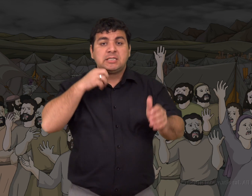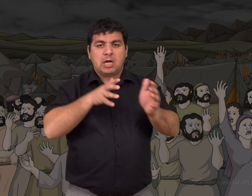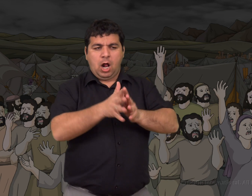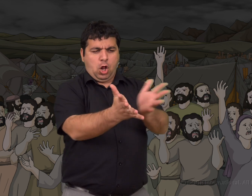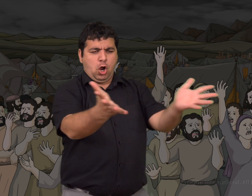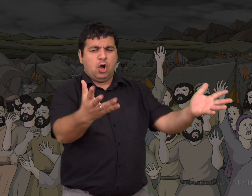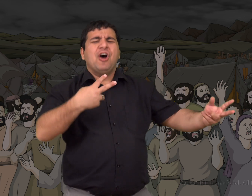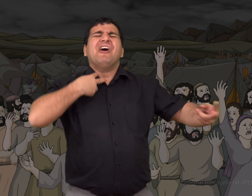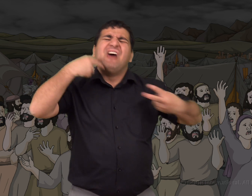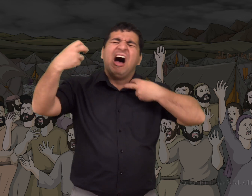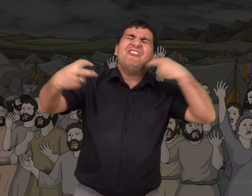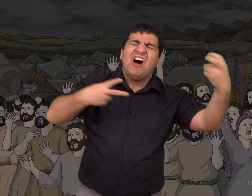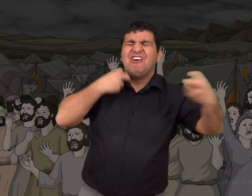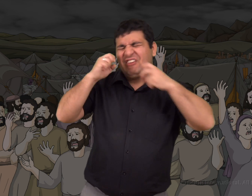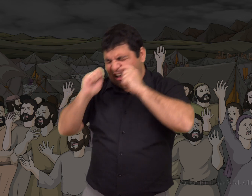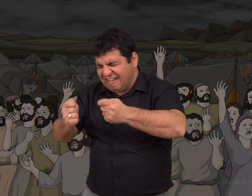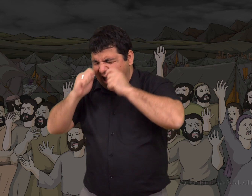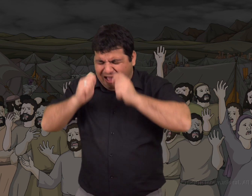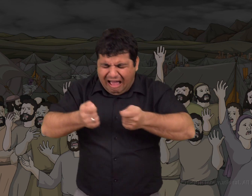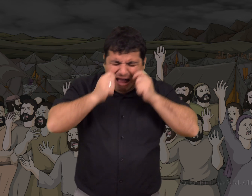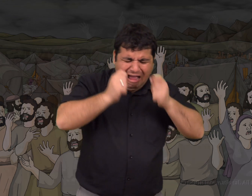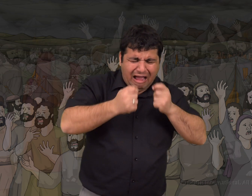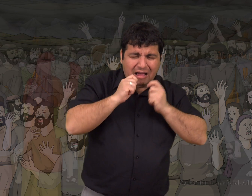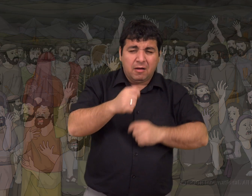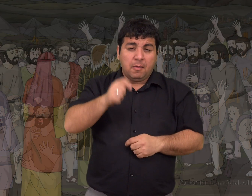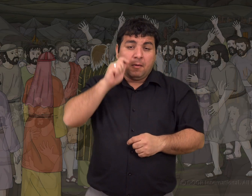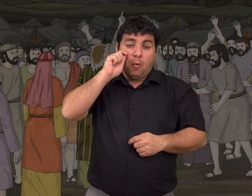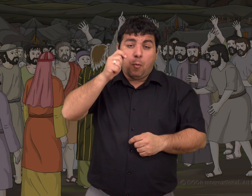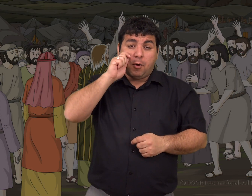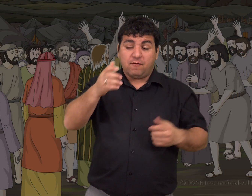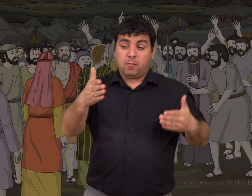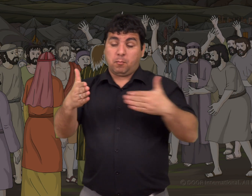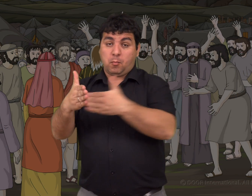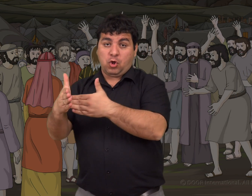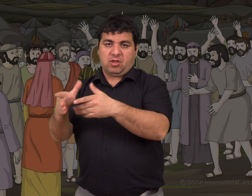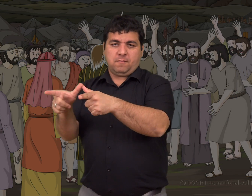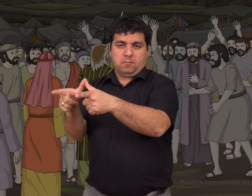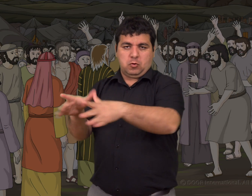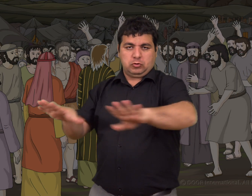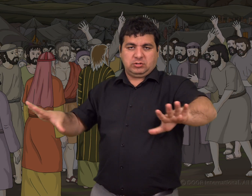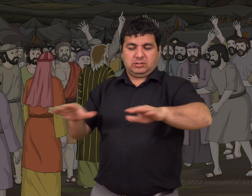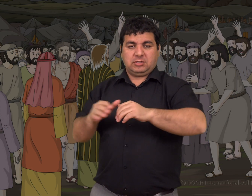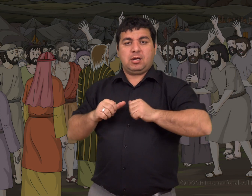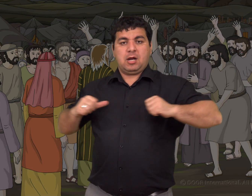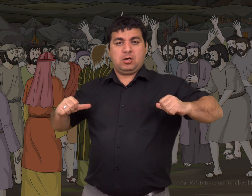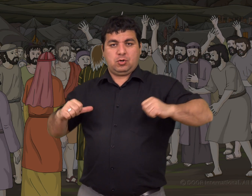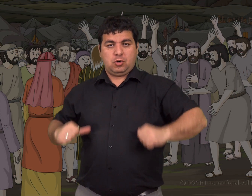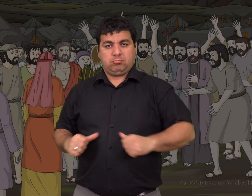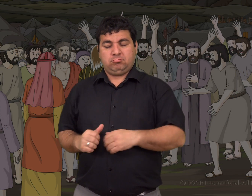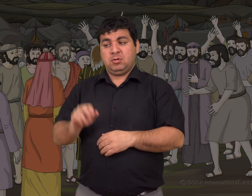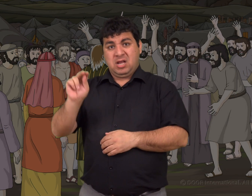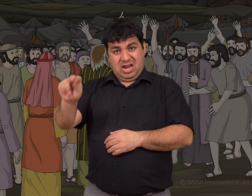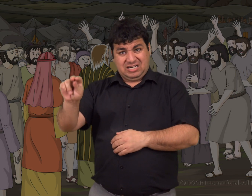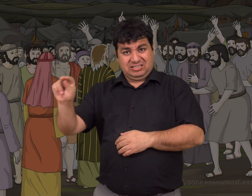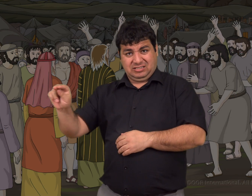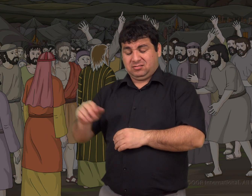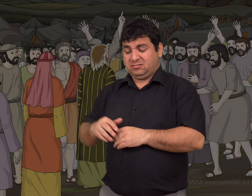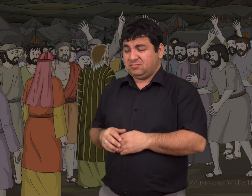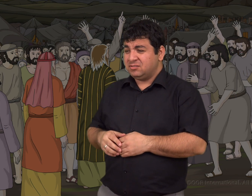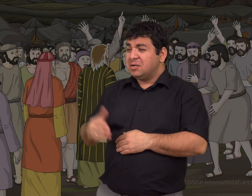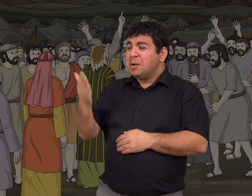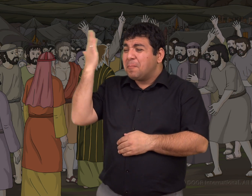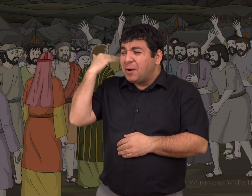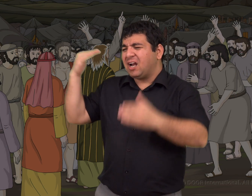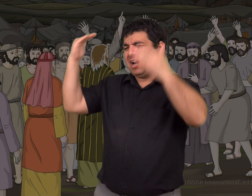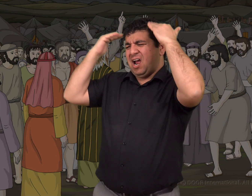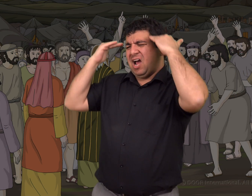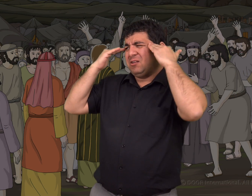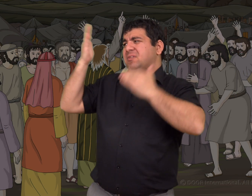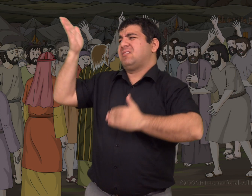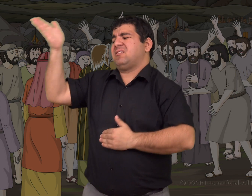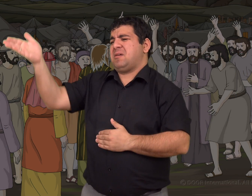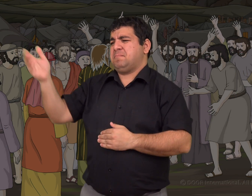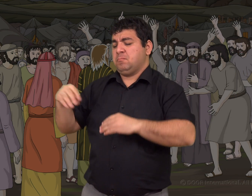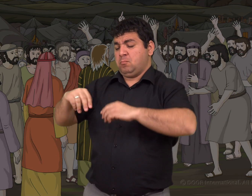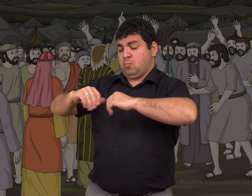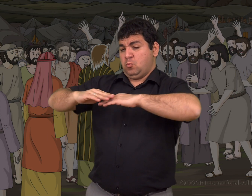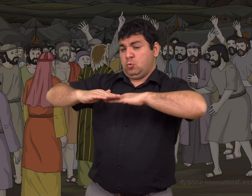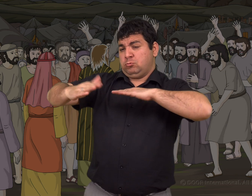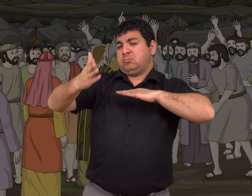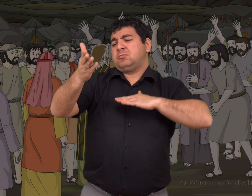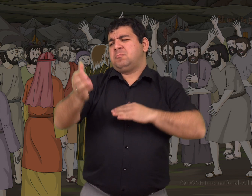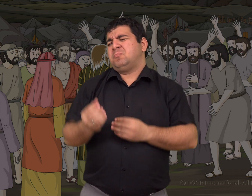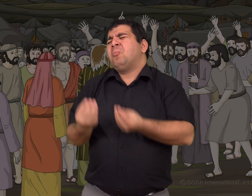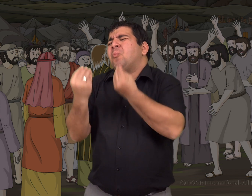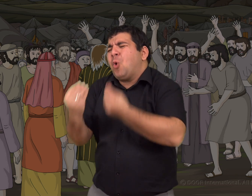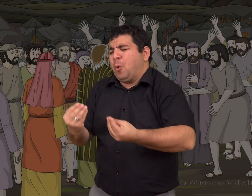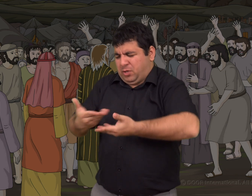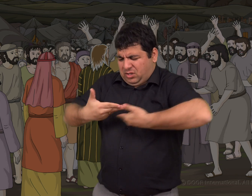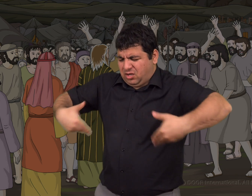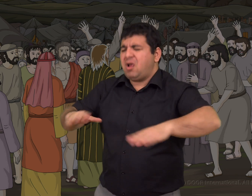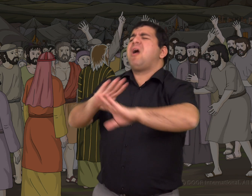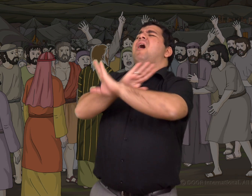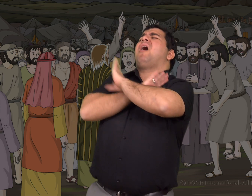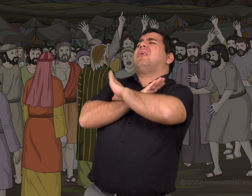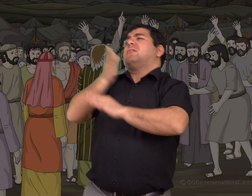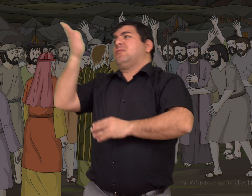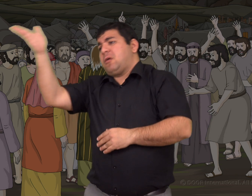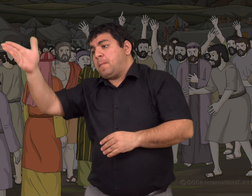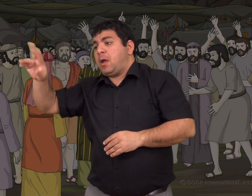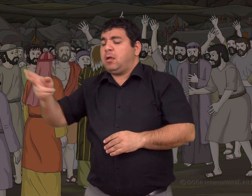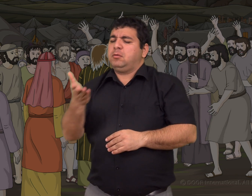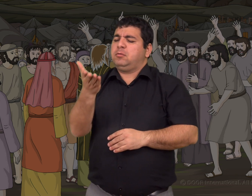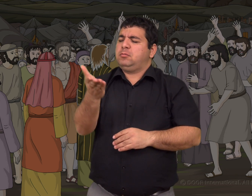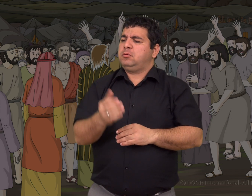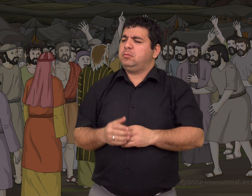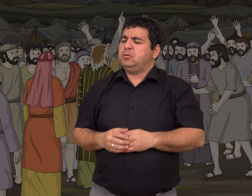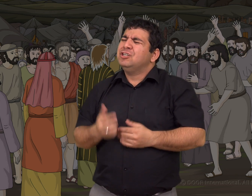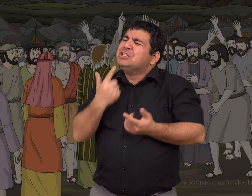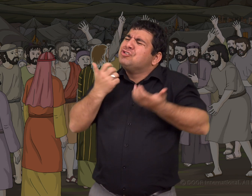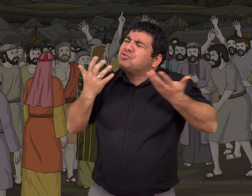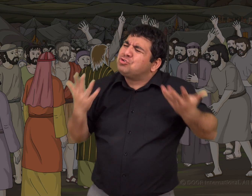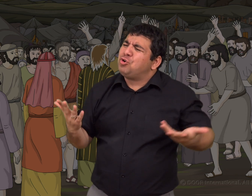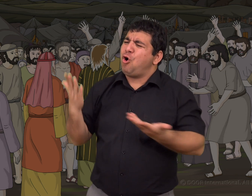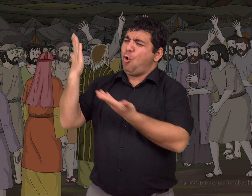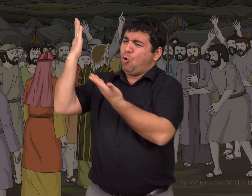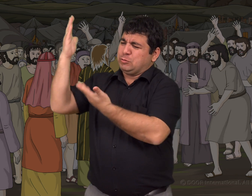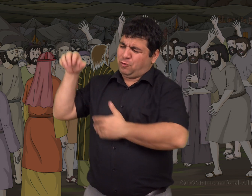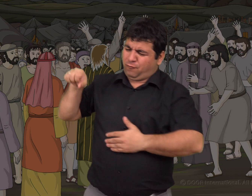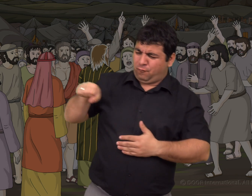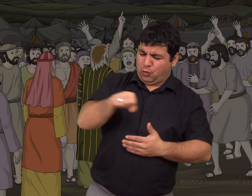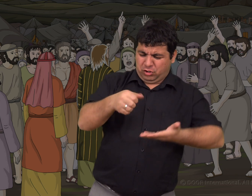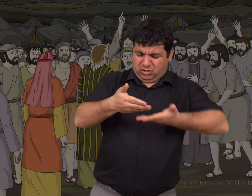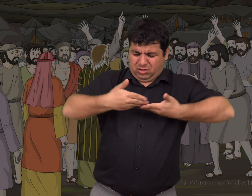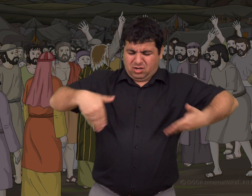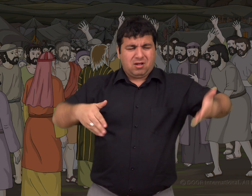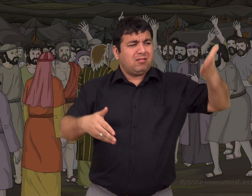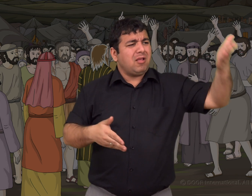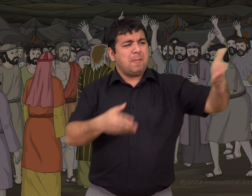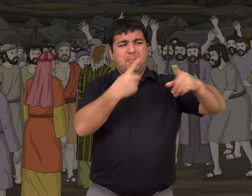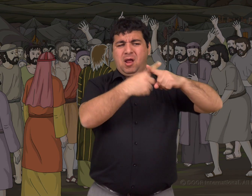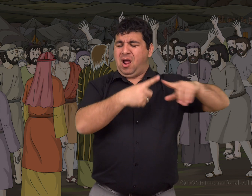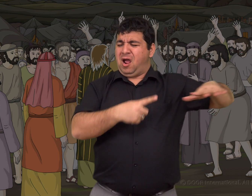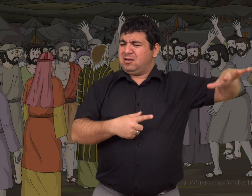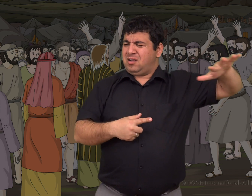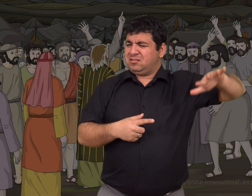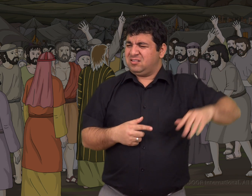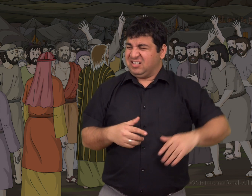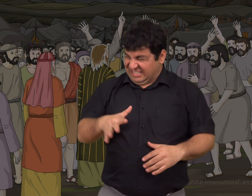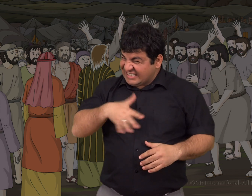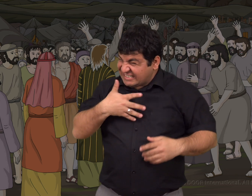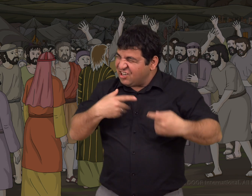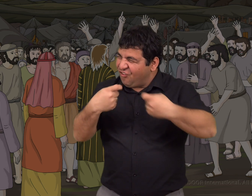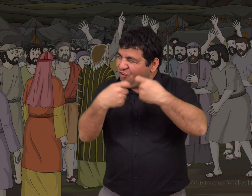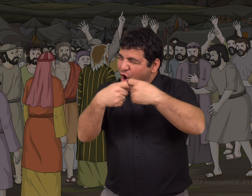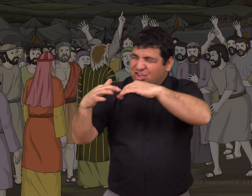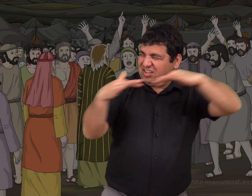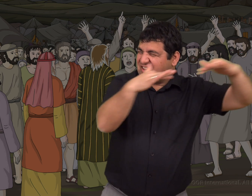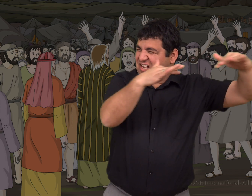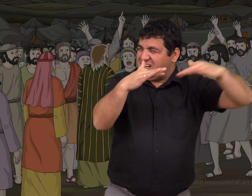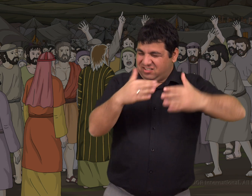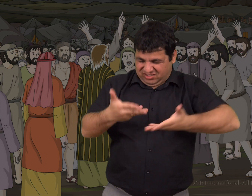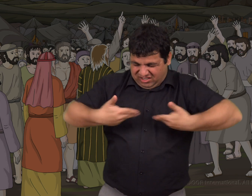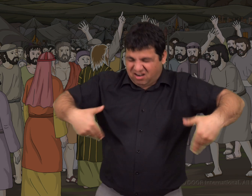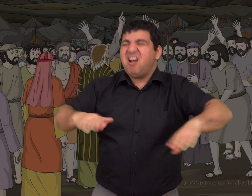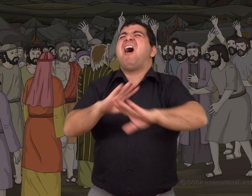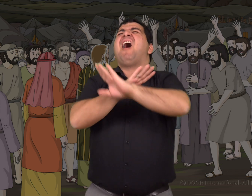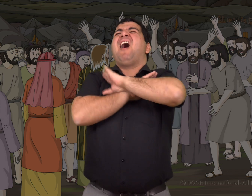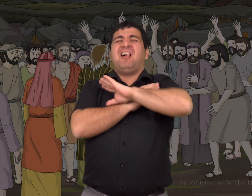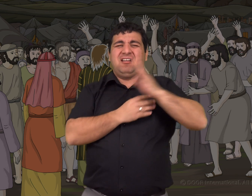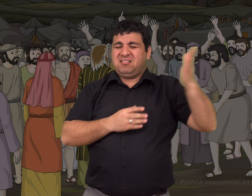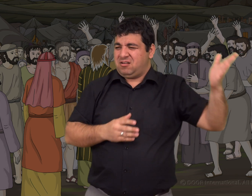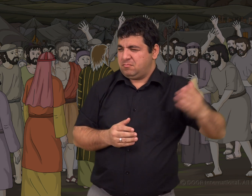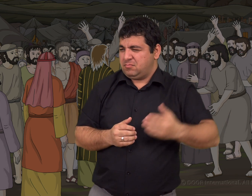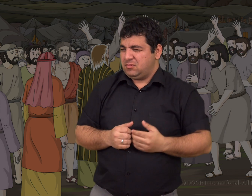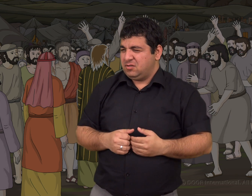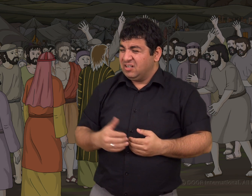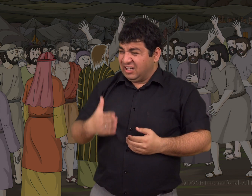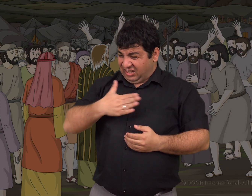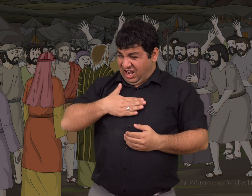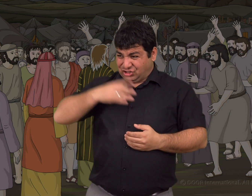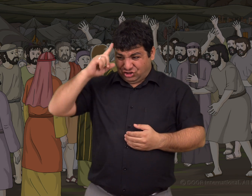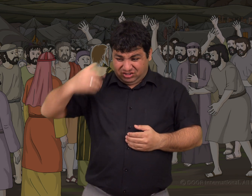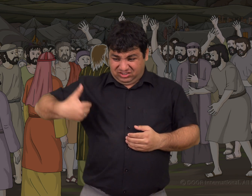All the Israelites grumbled against Moses and Aaron, and the whole congregation said to them, “If only we had died in the land of Egypt, or if only we had died in this wilderness!